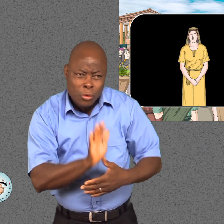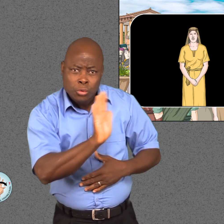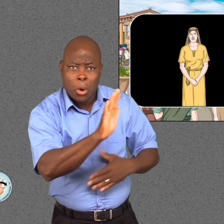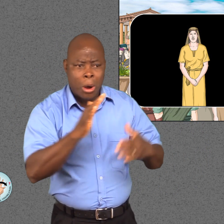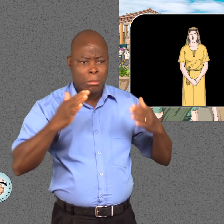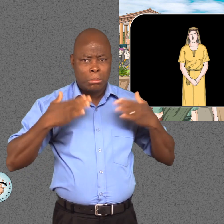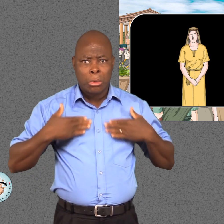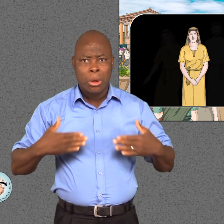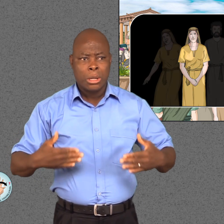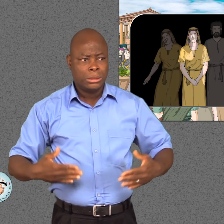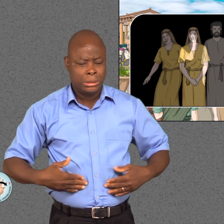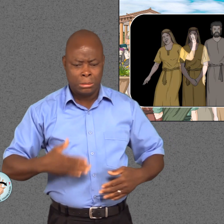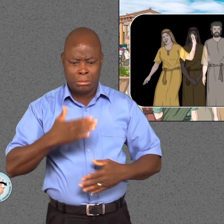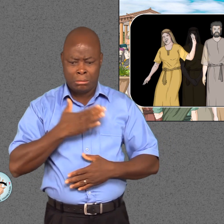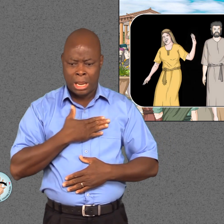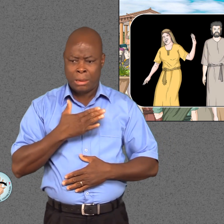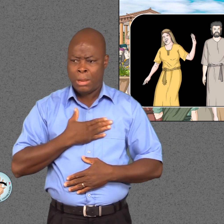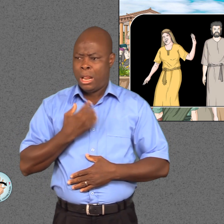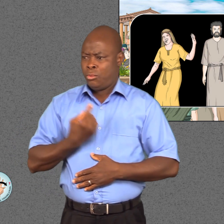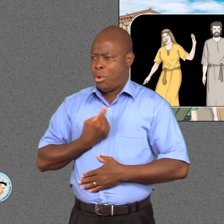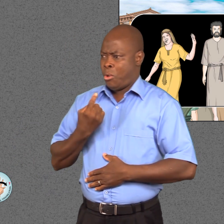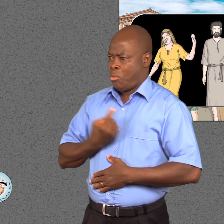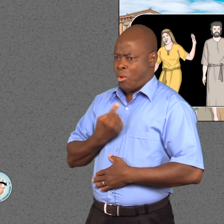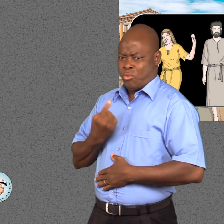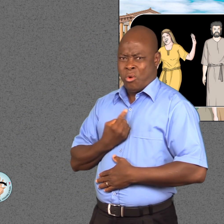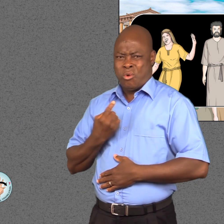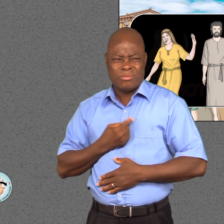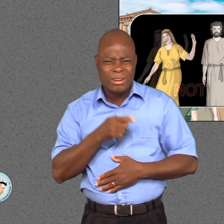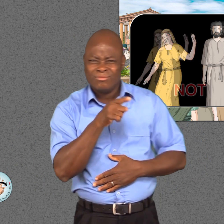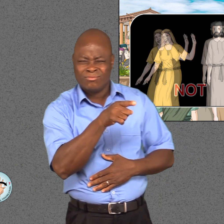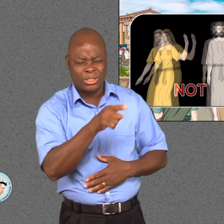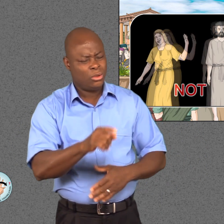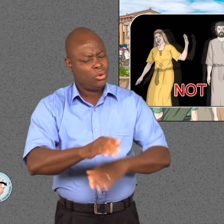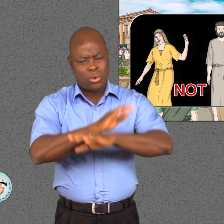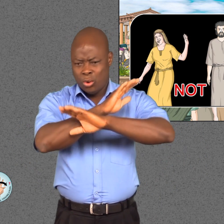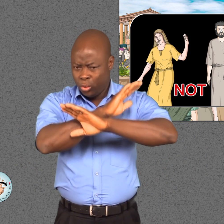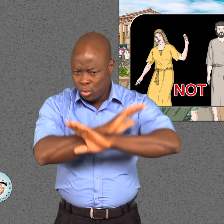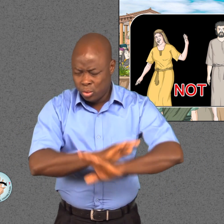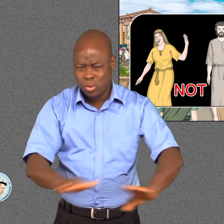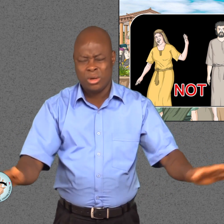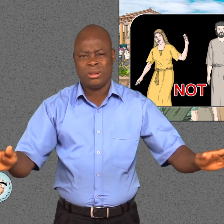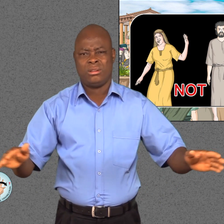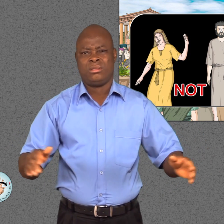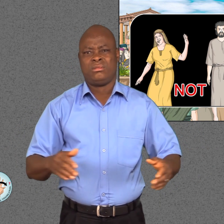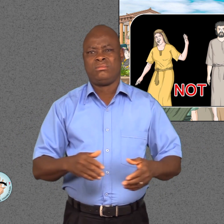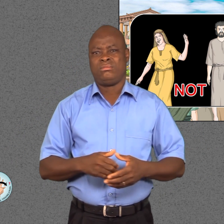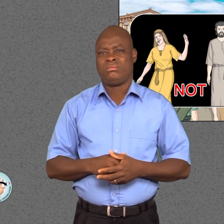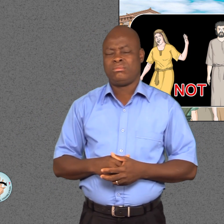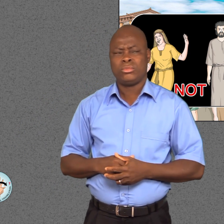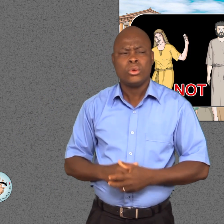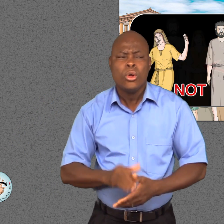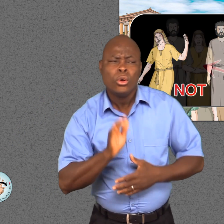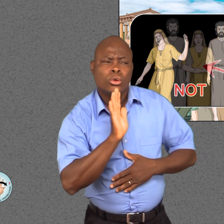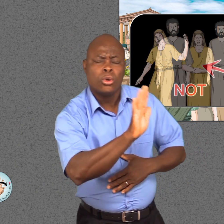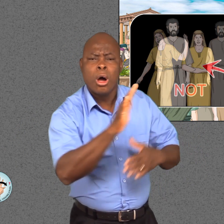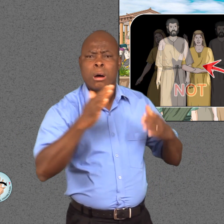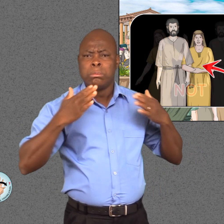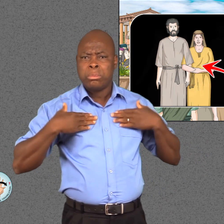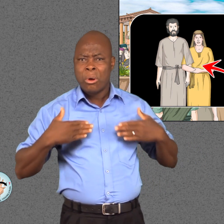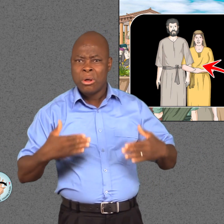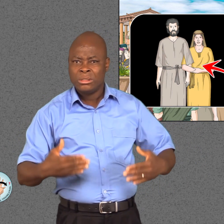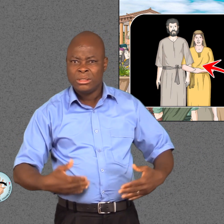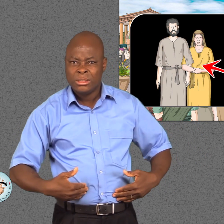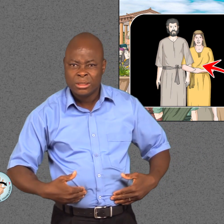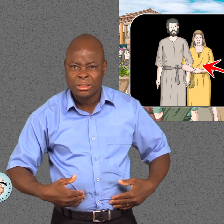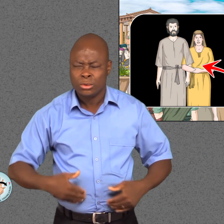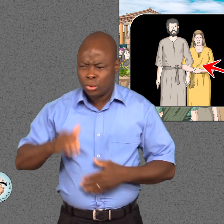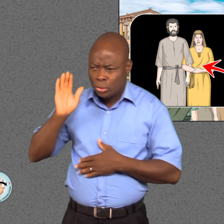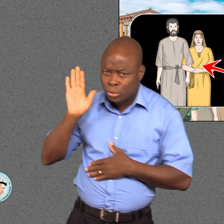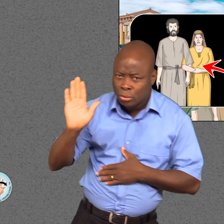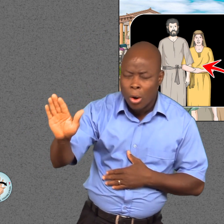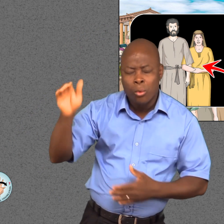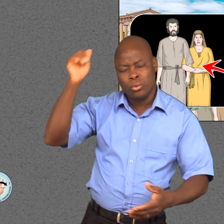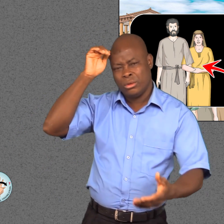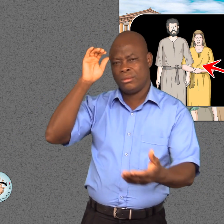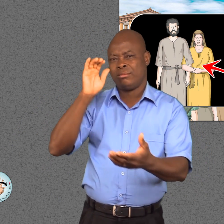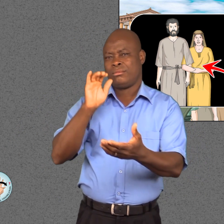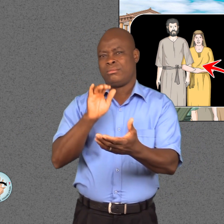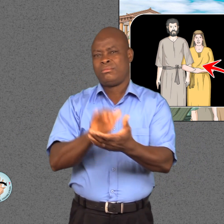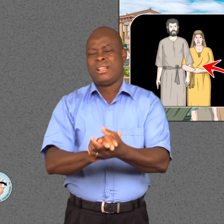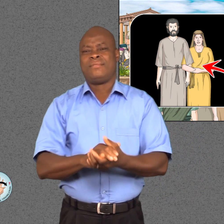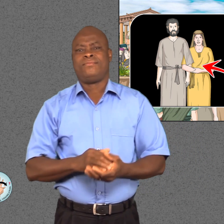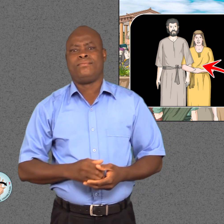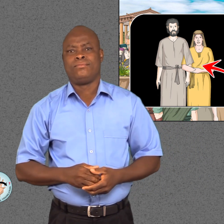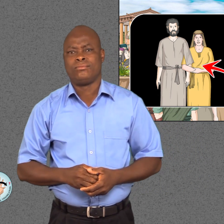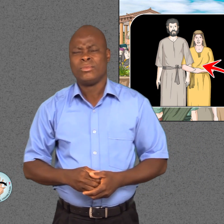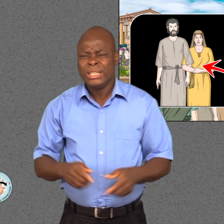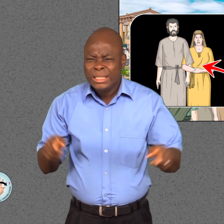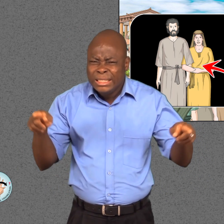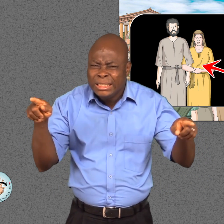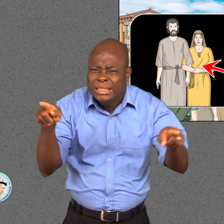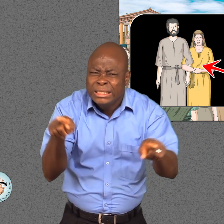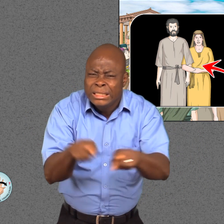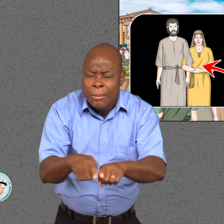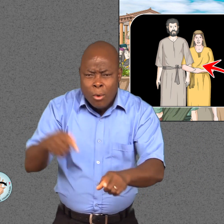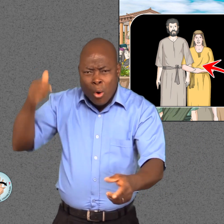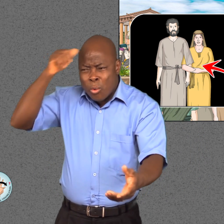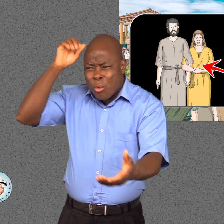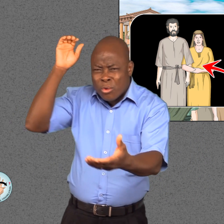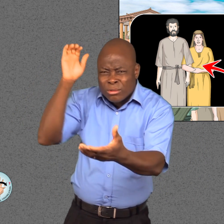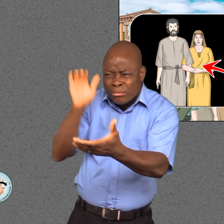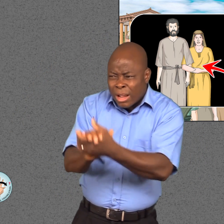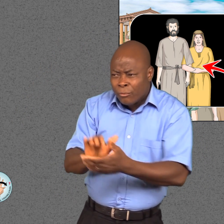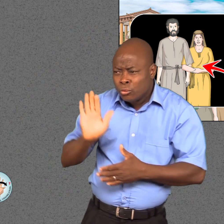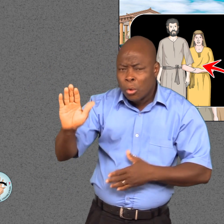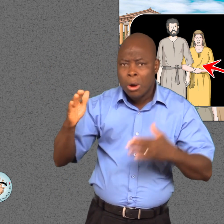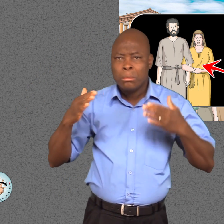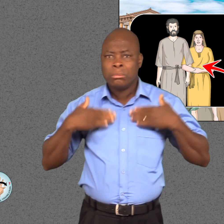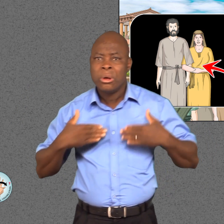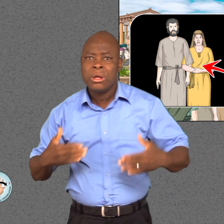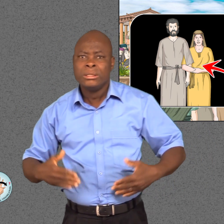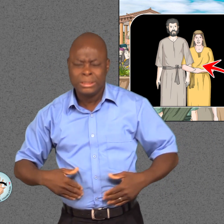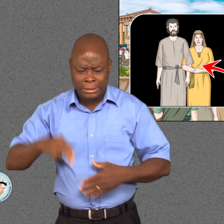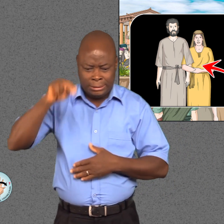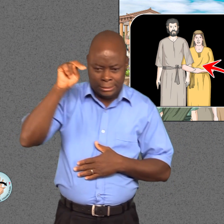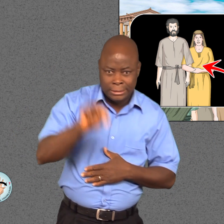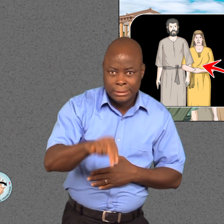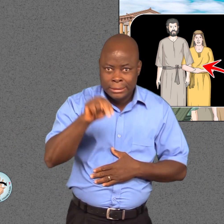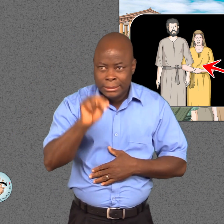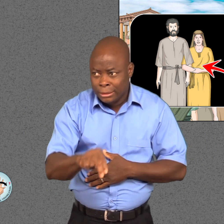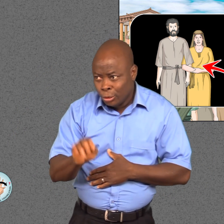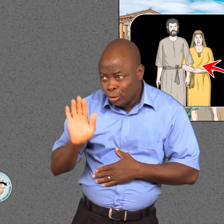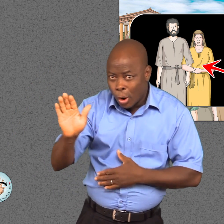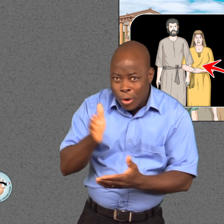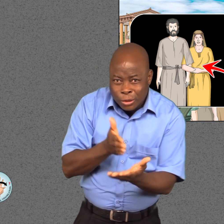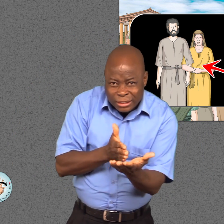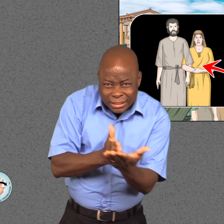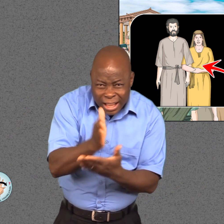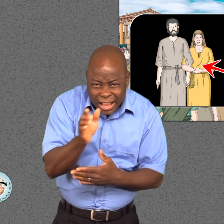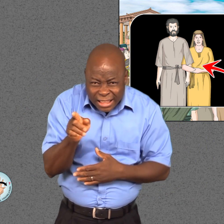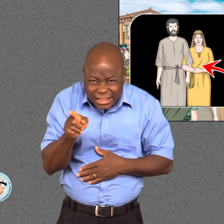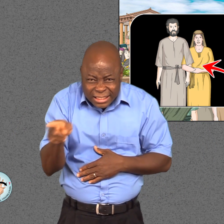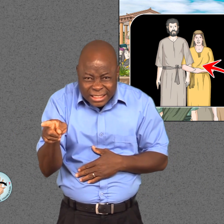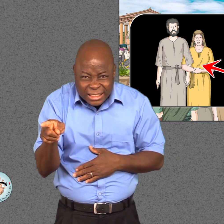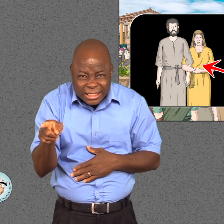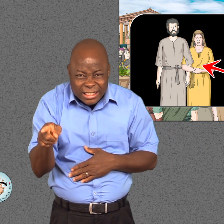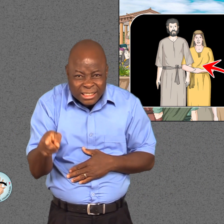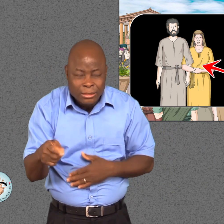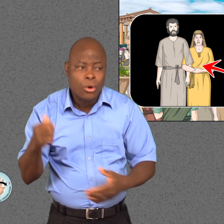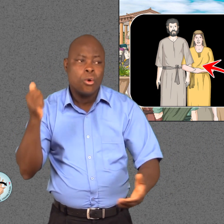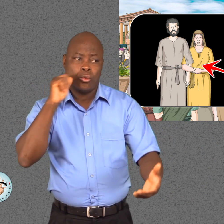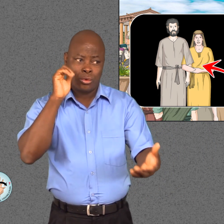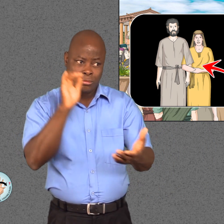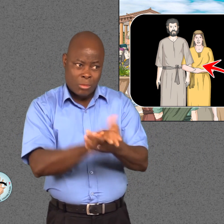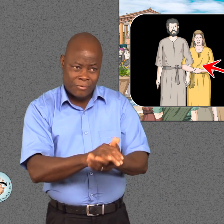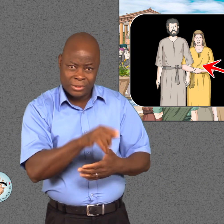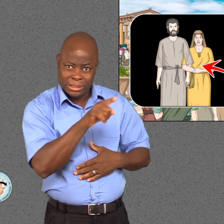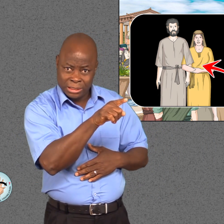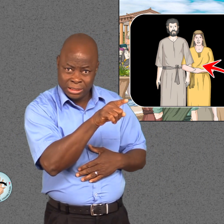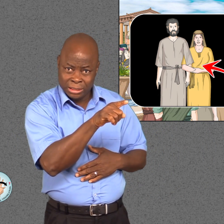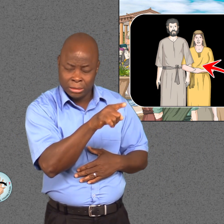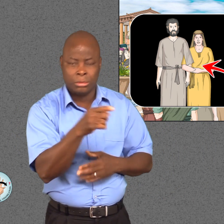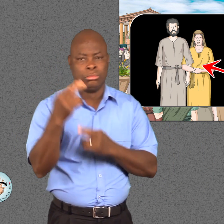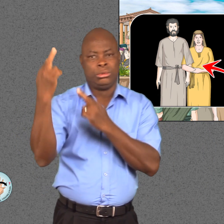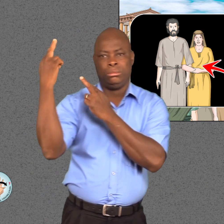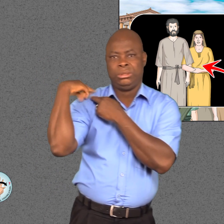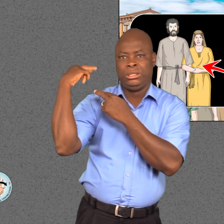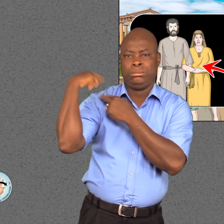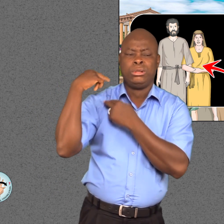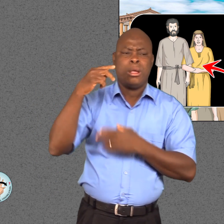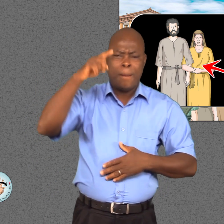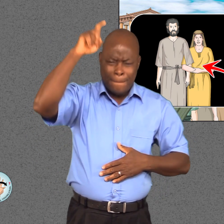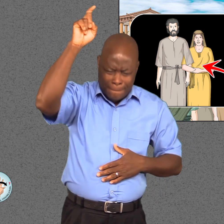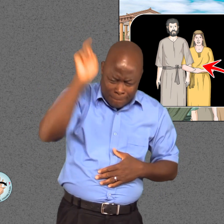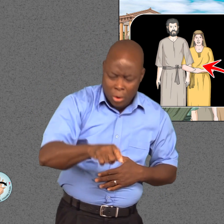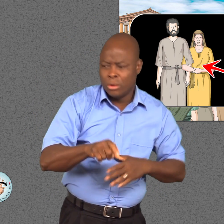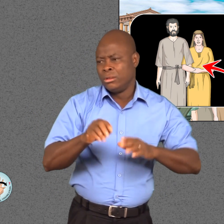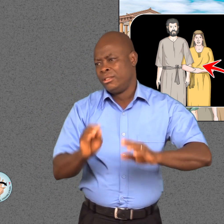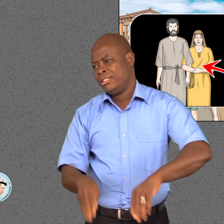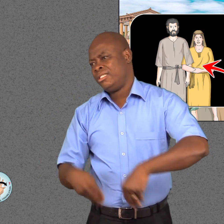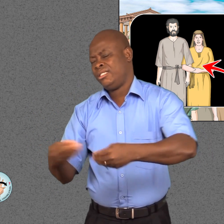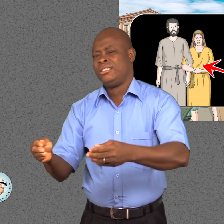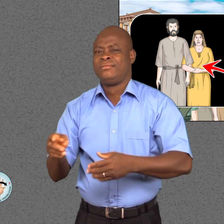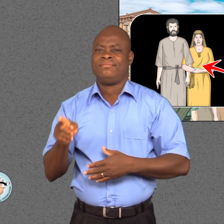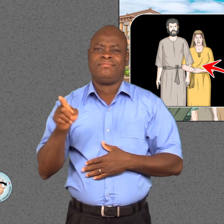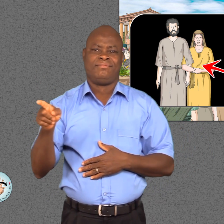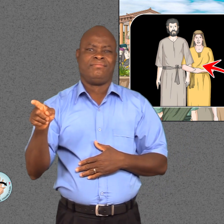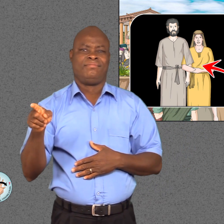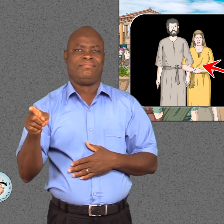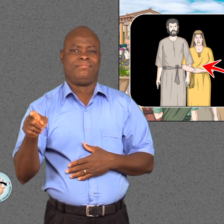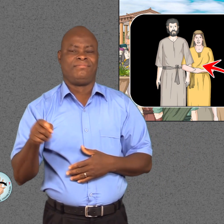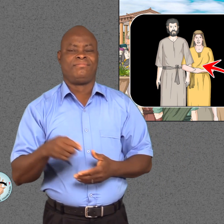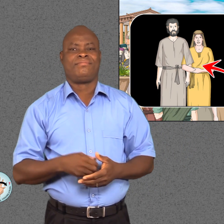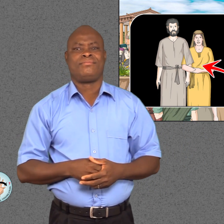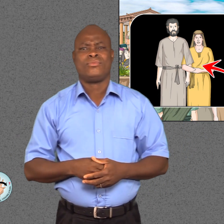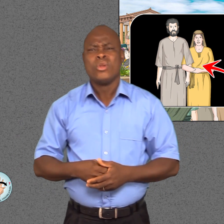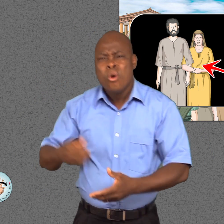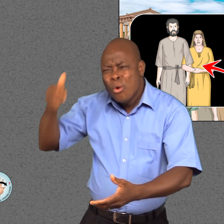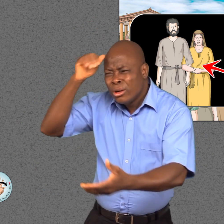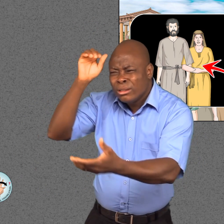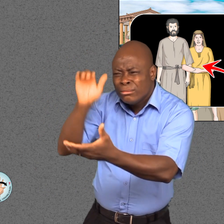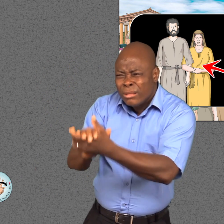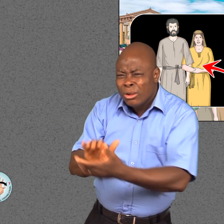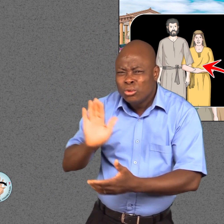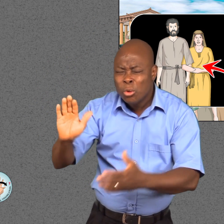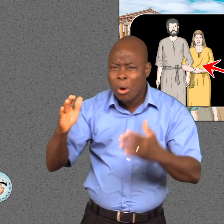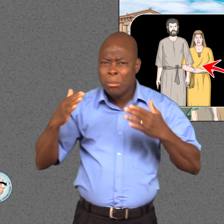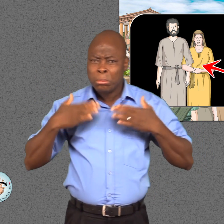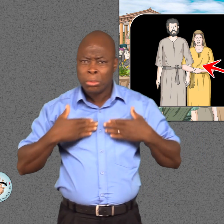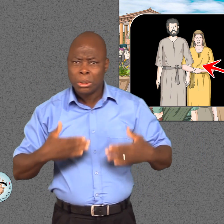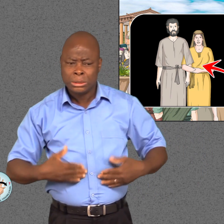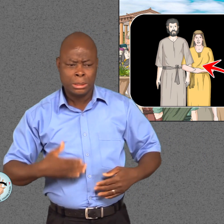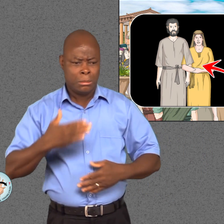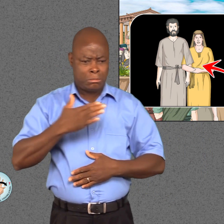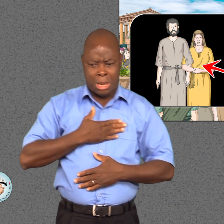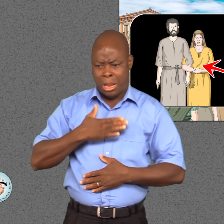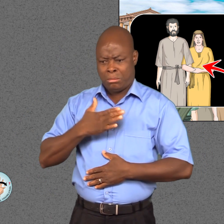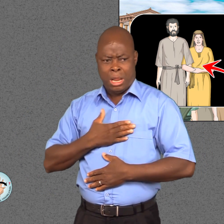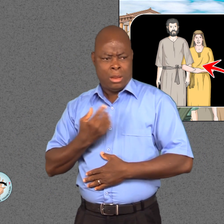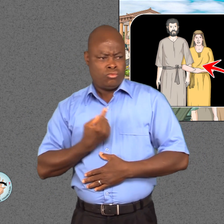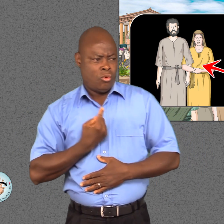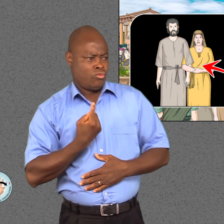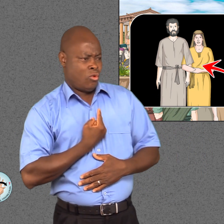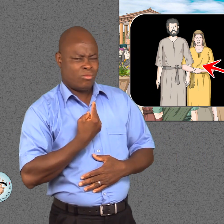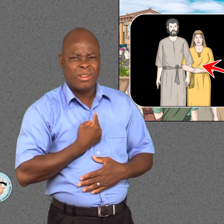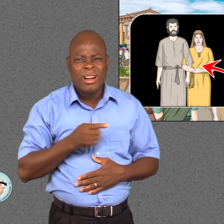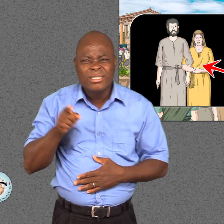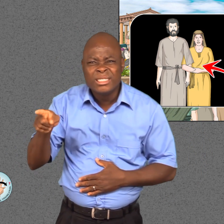The wife does not have authority over her own body, but the husband.